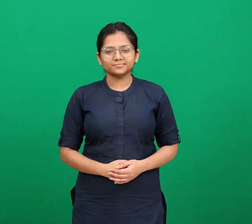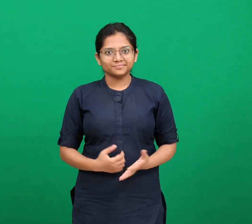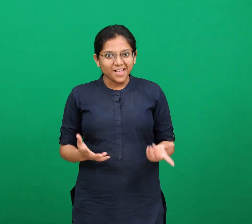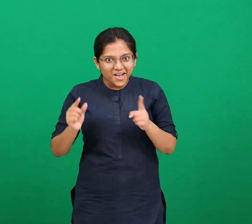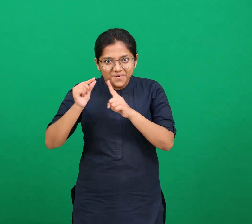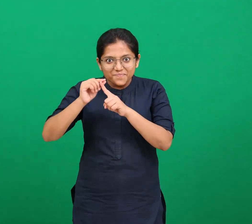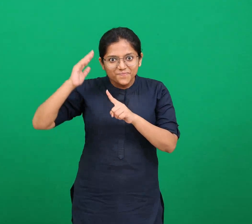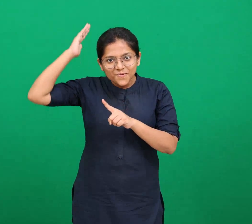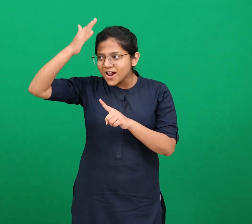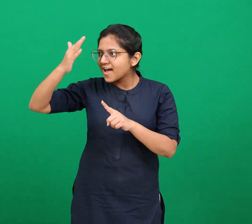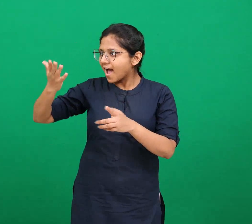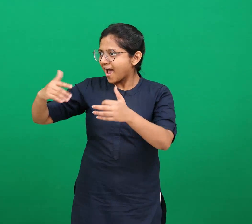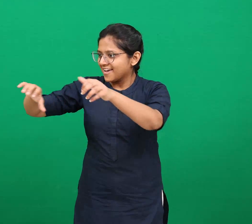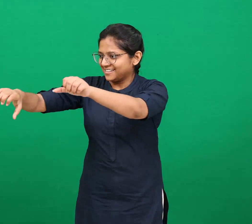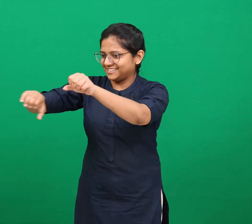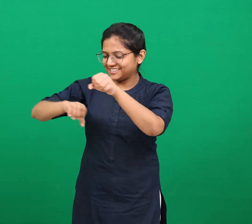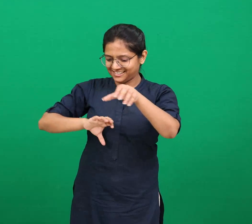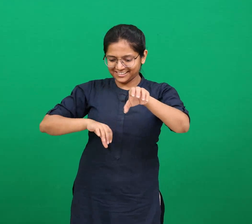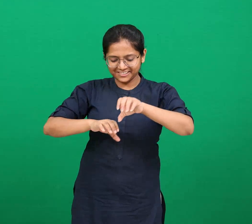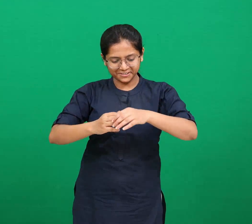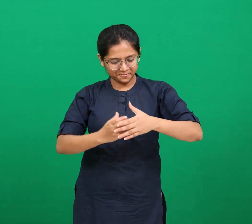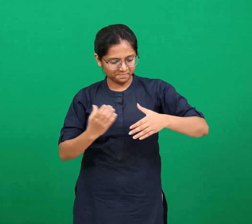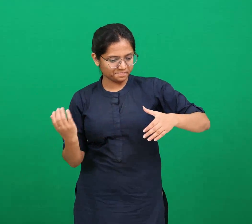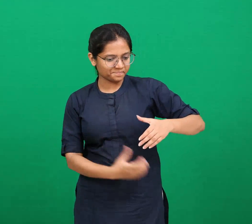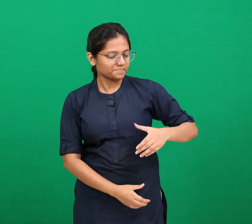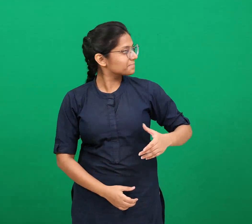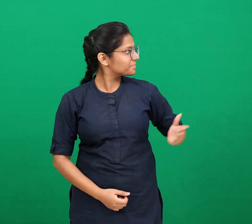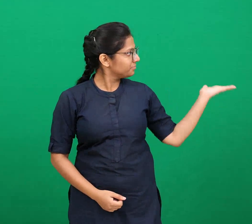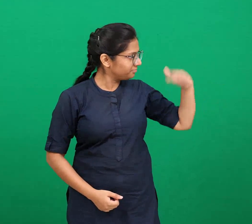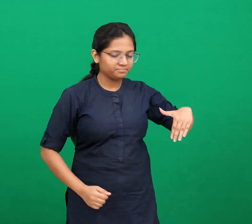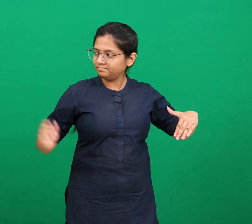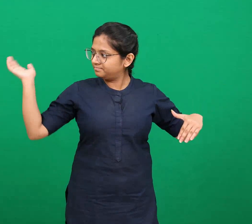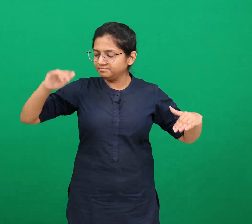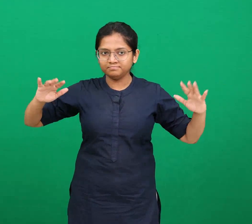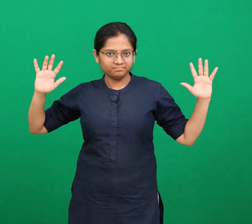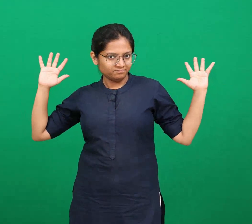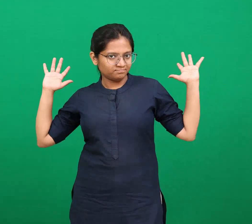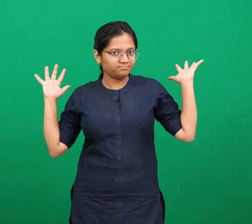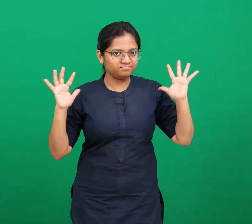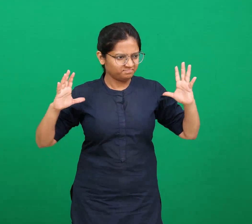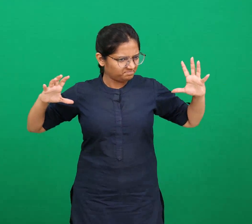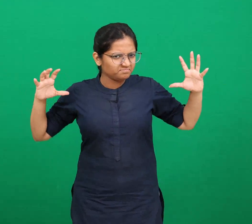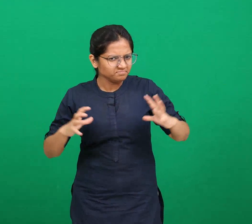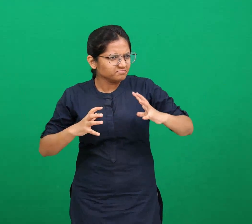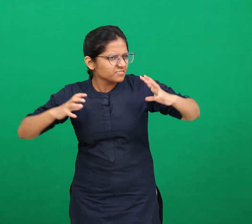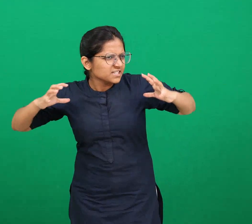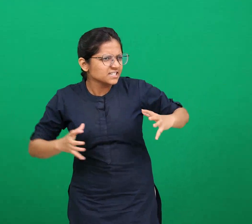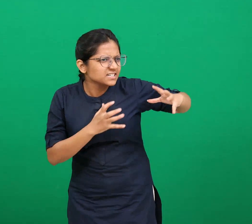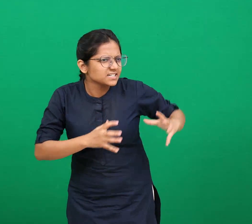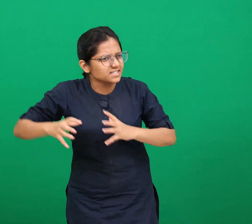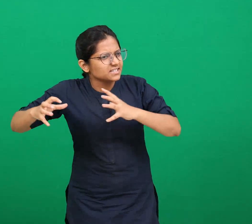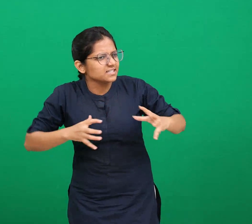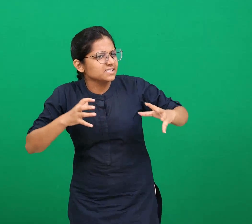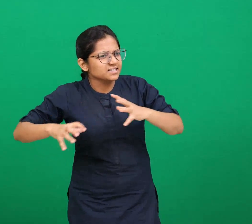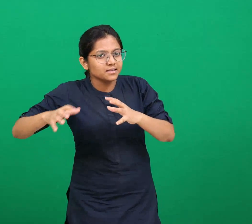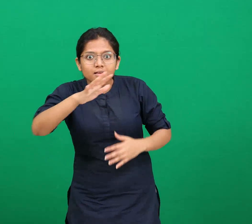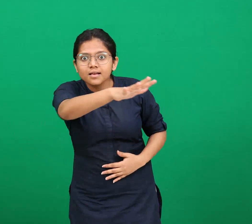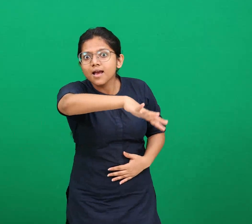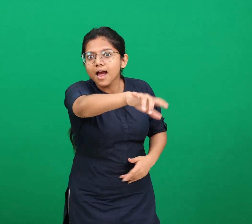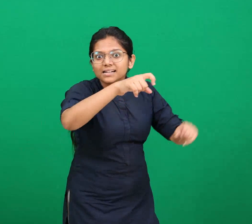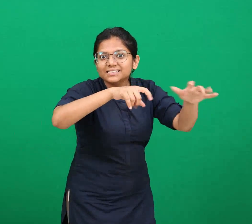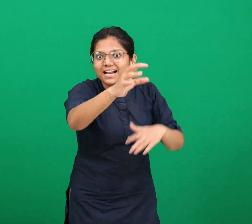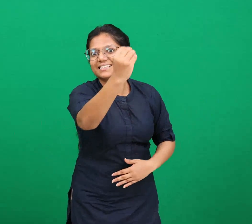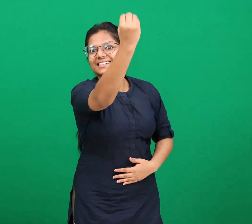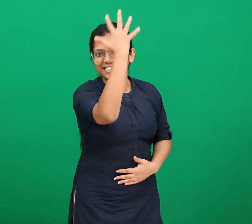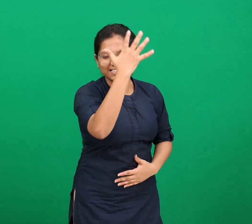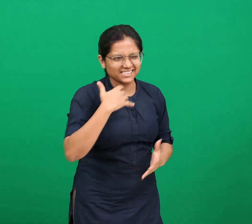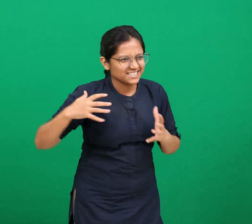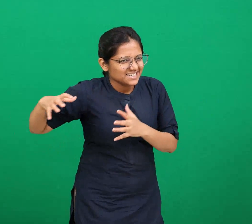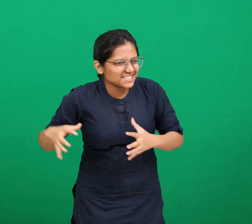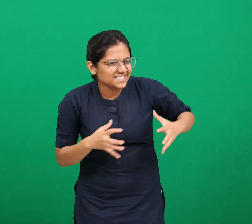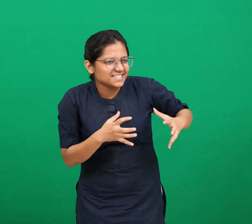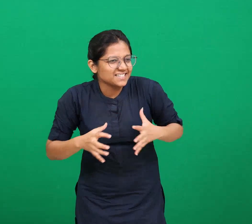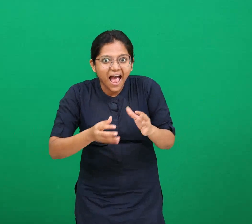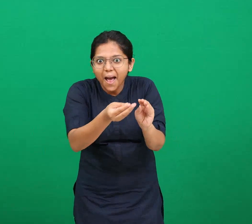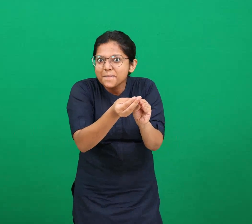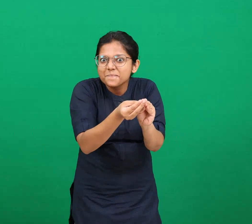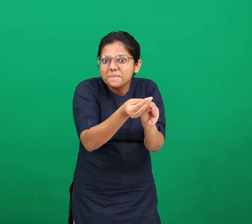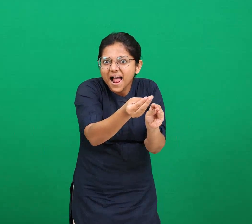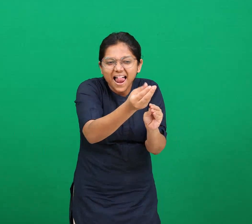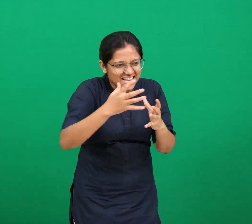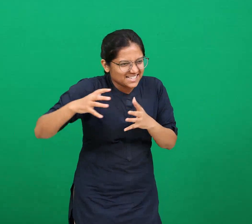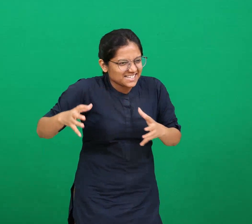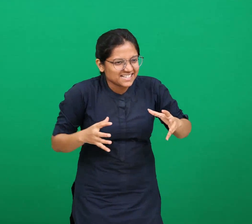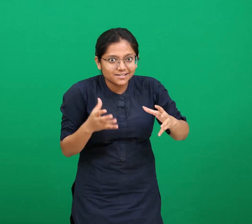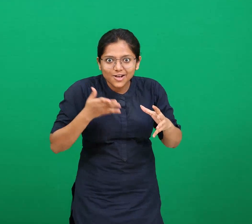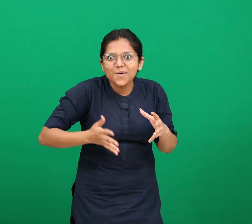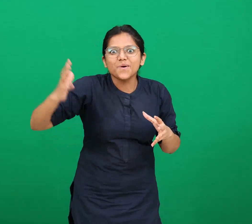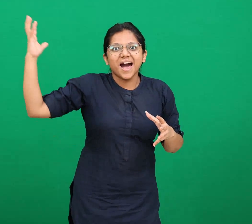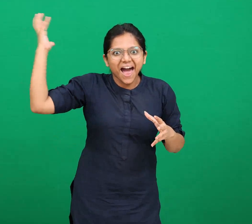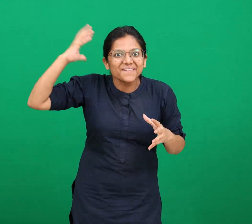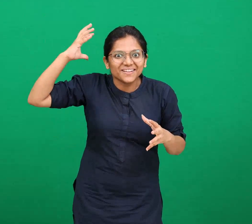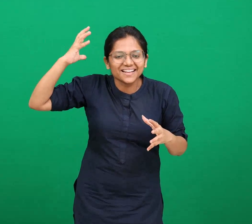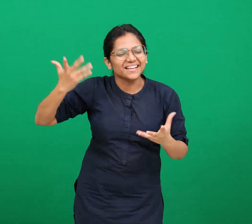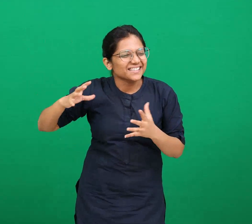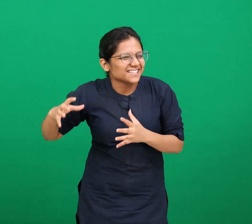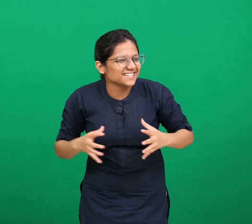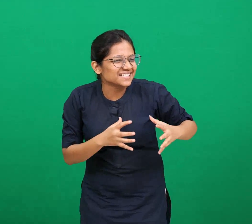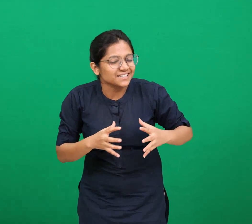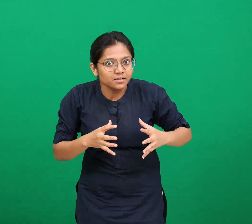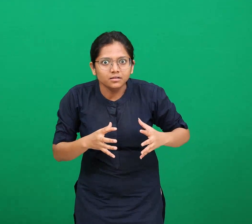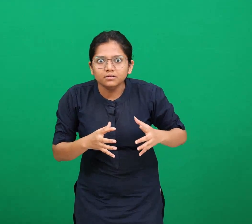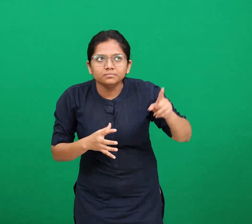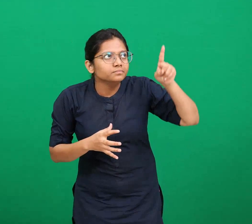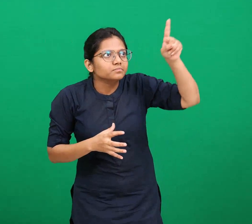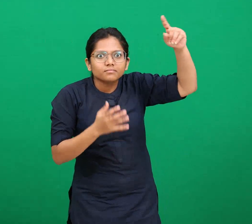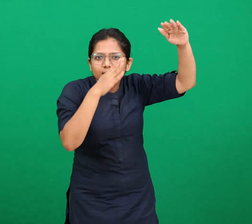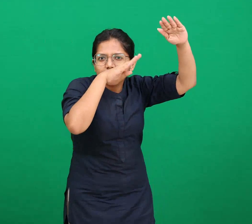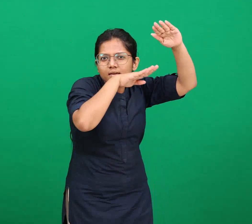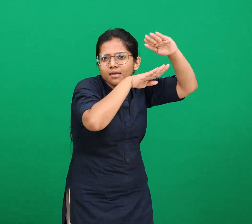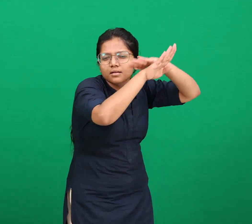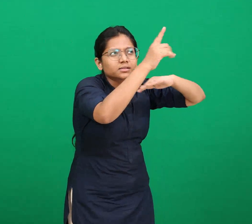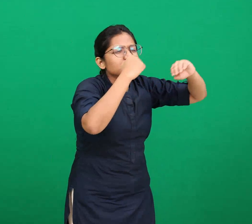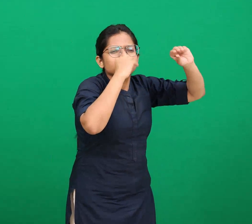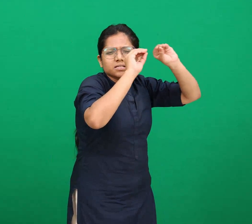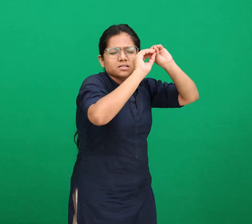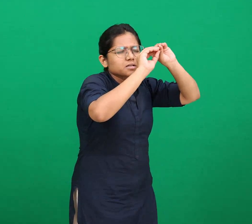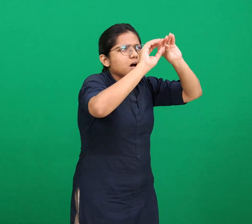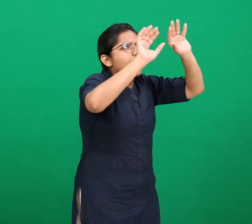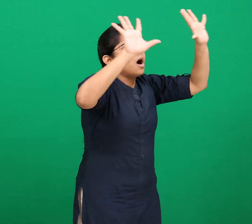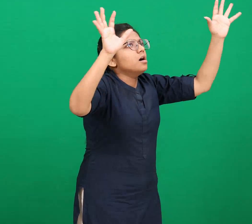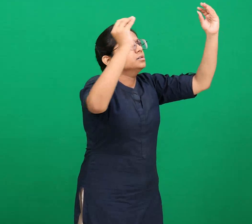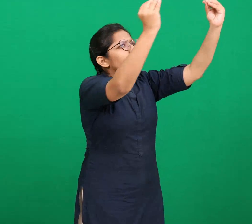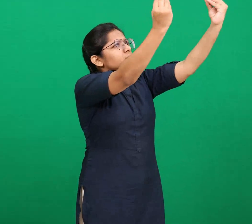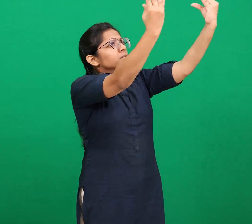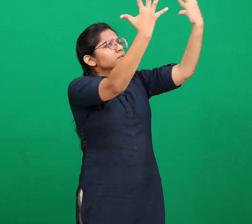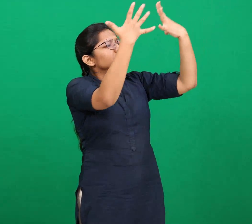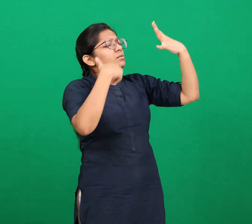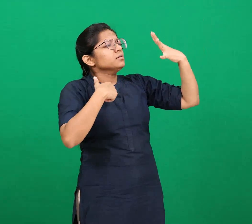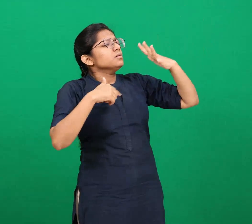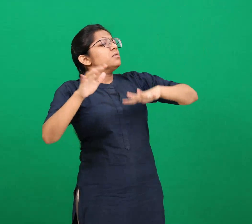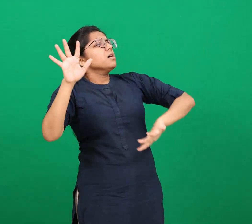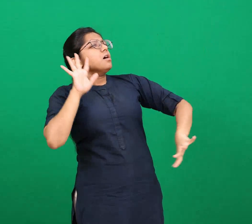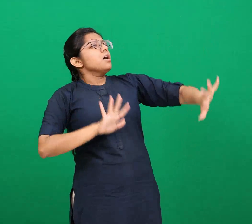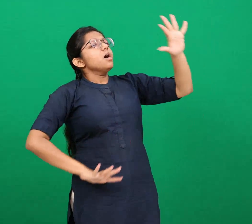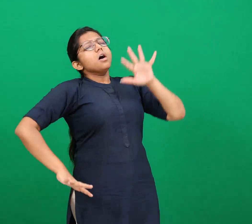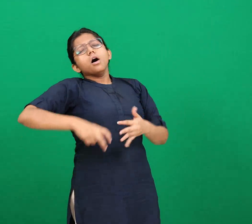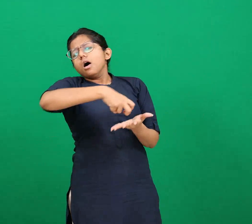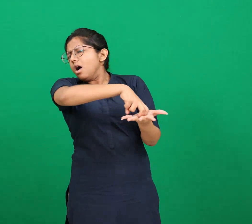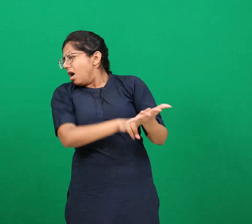About noon as I was approaching Damascus, suddenly a bright light from heaven flashed around me.